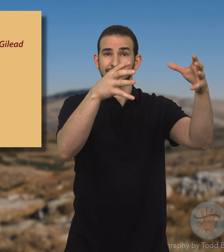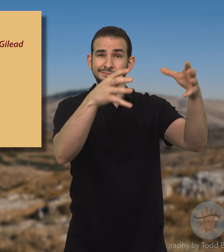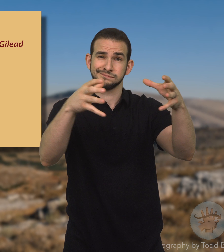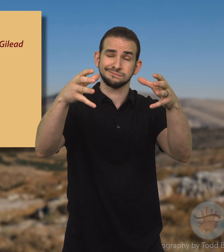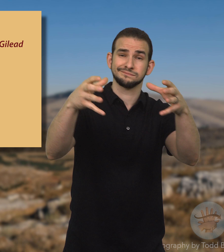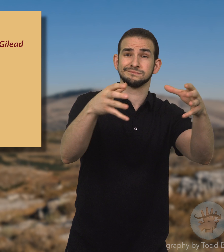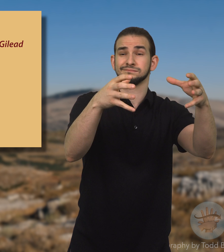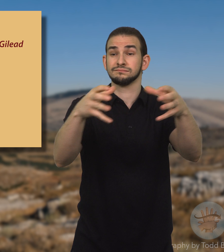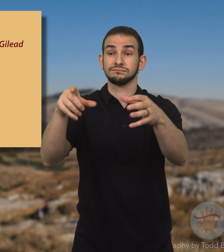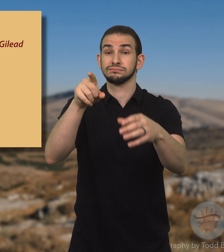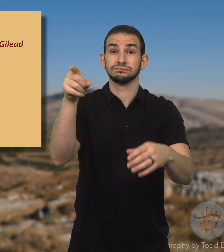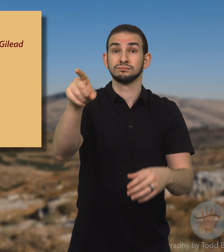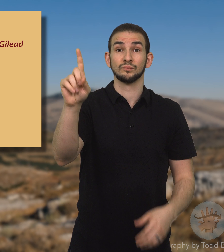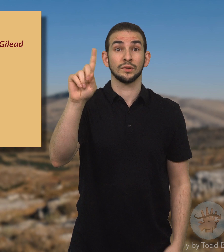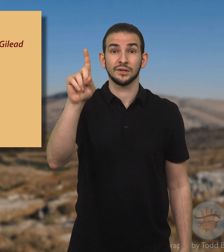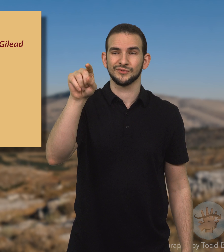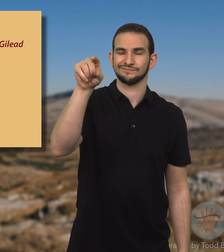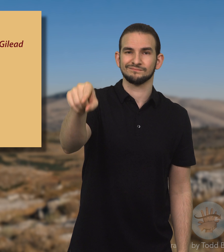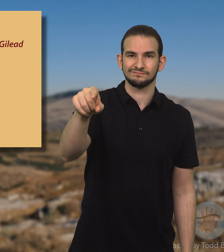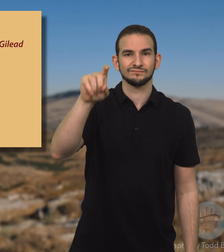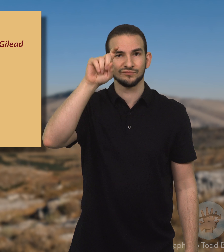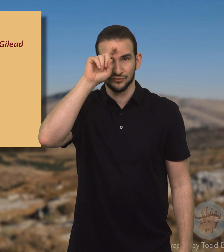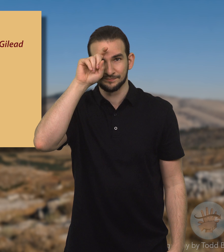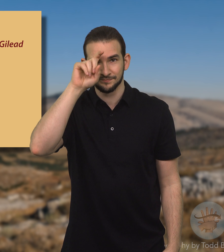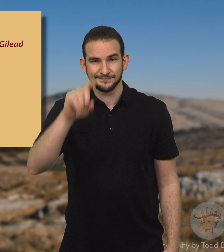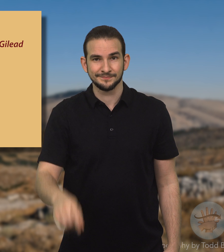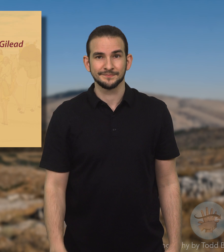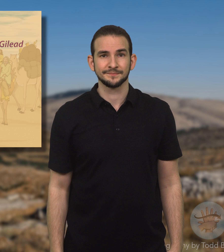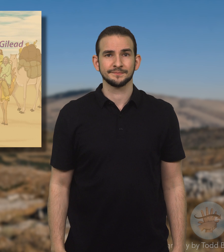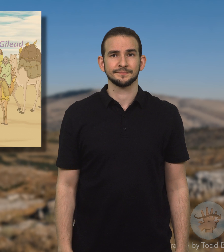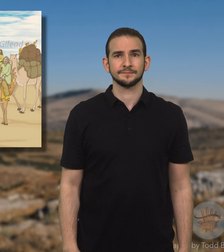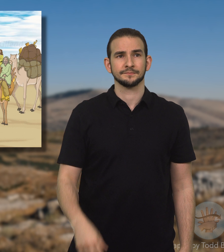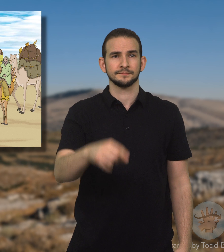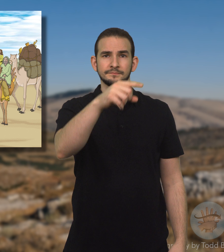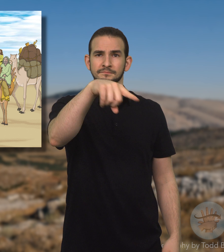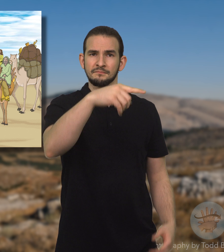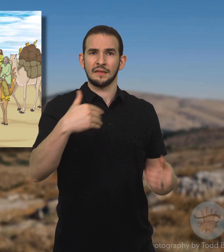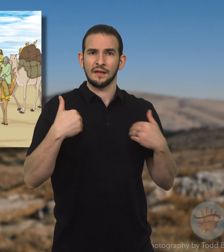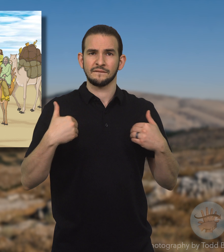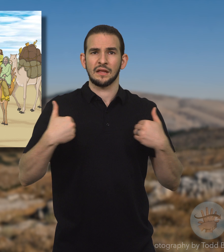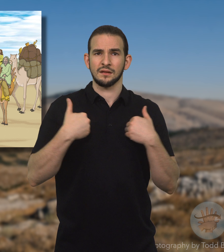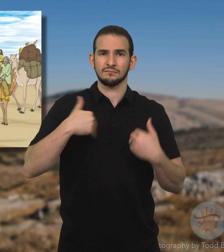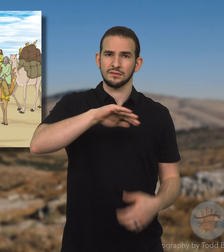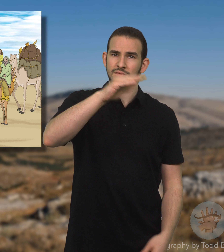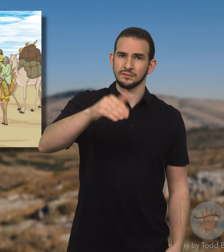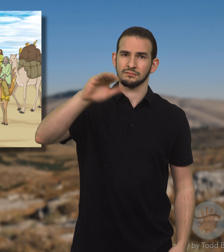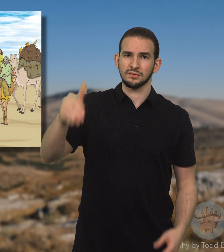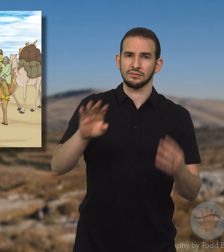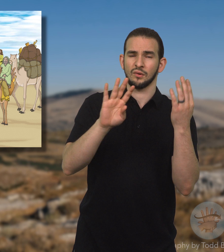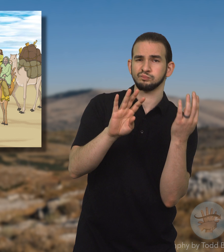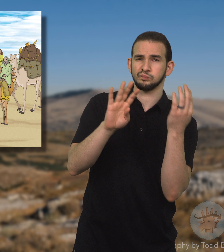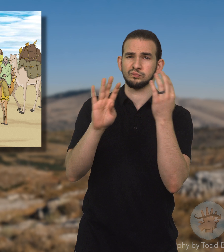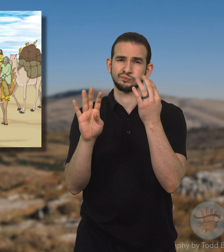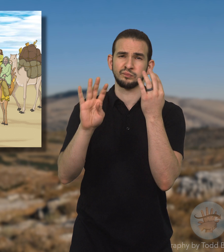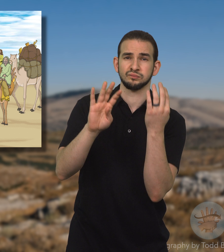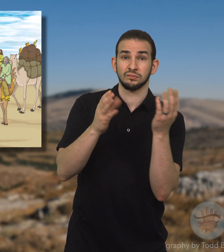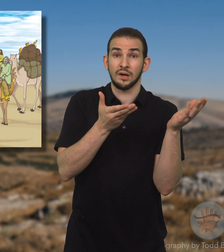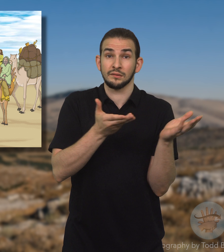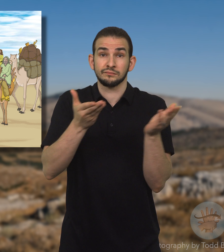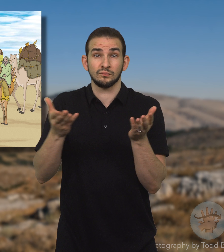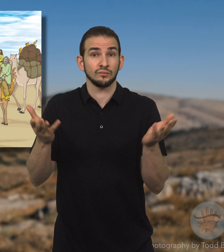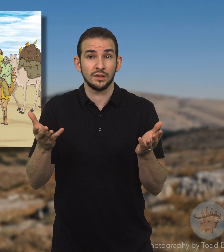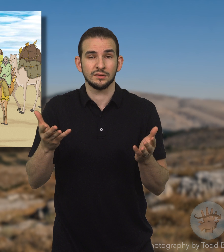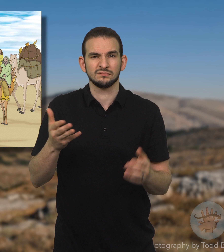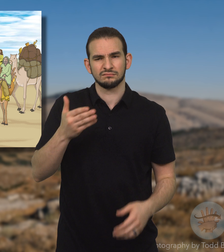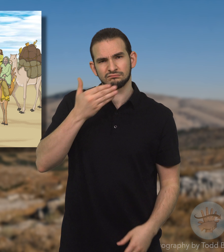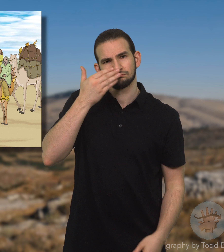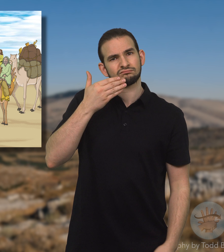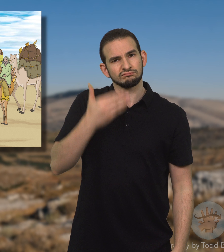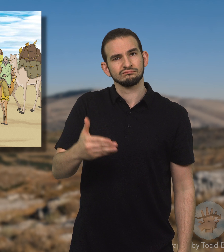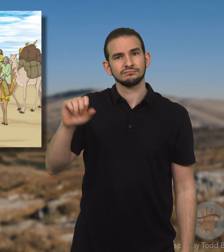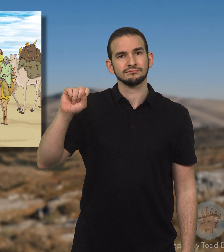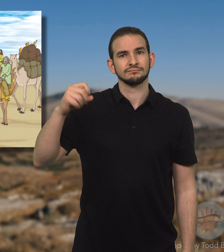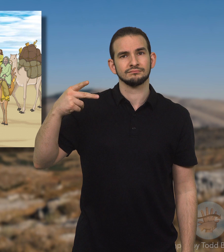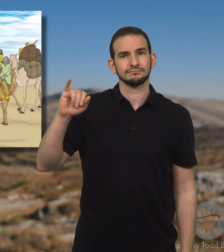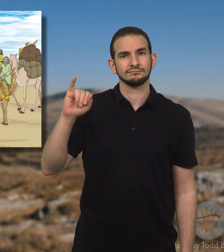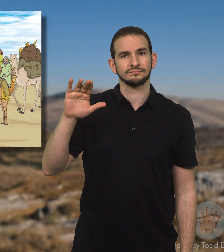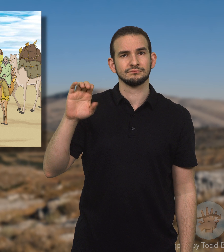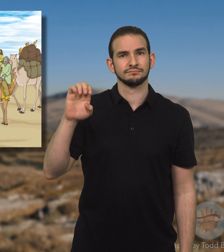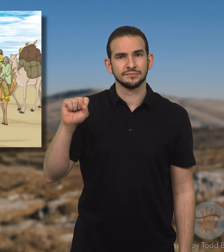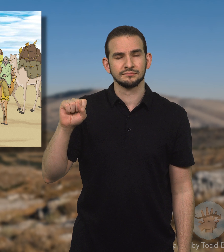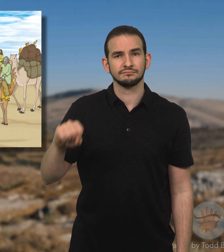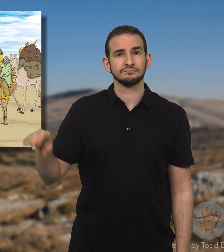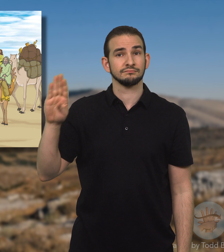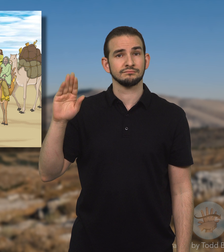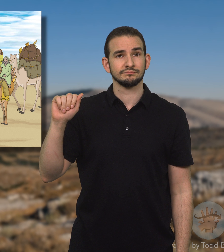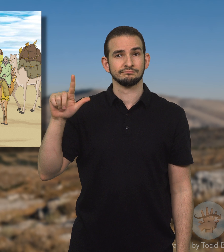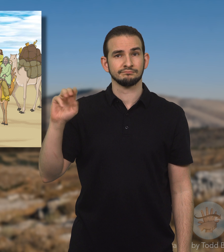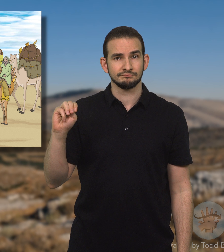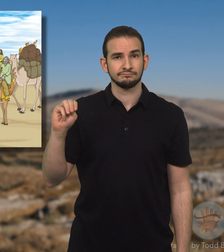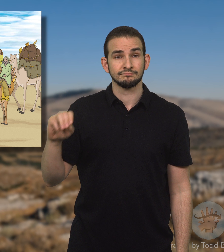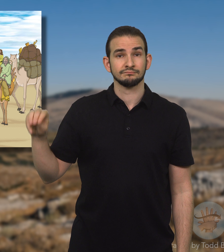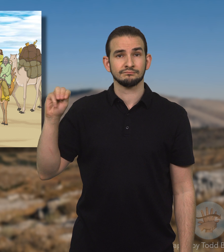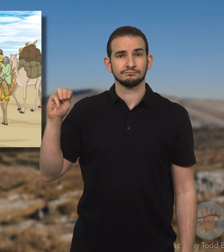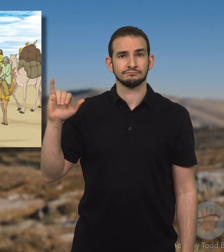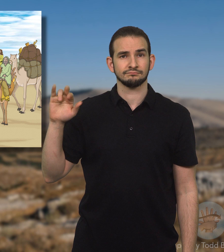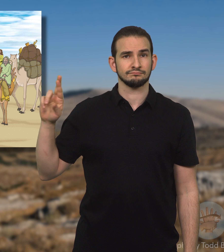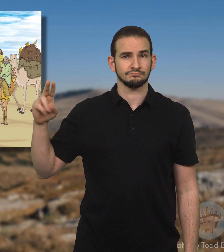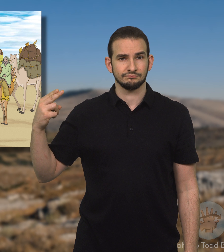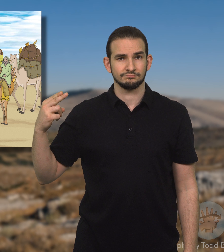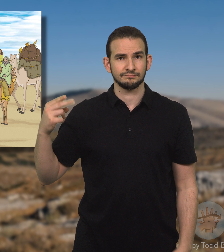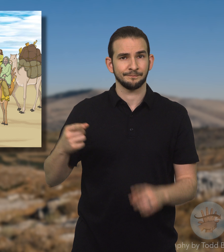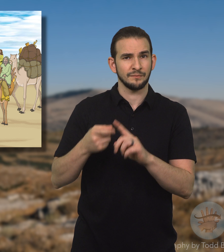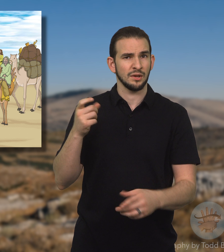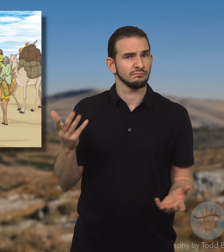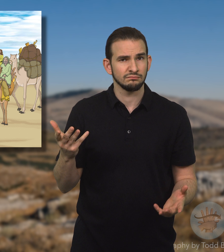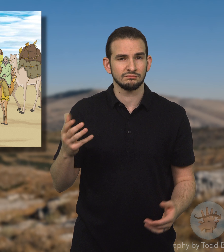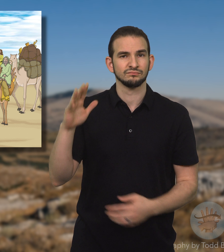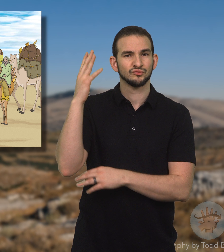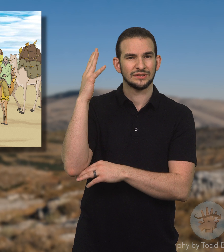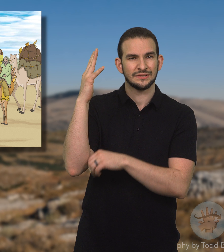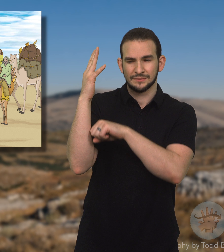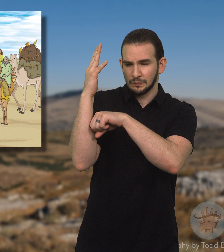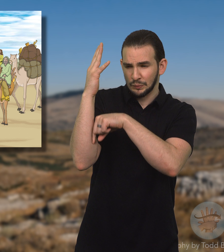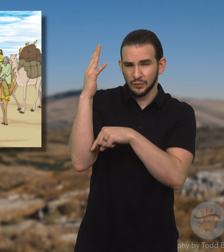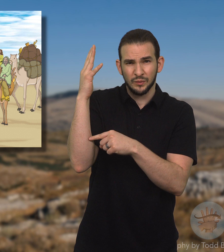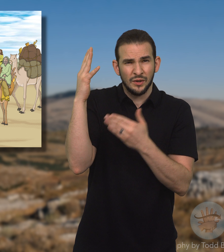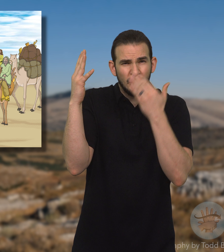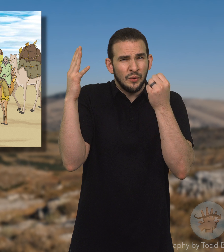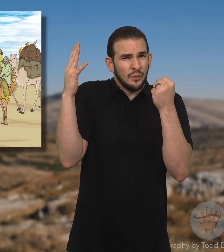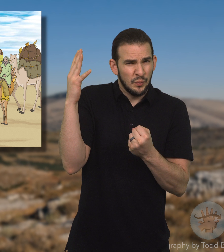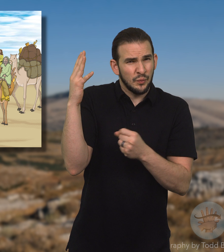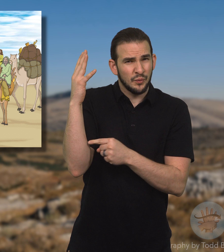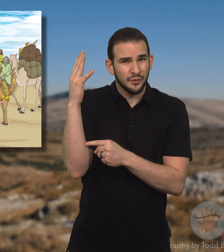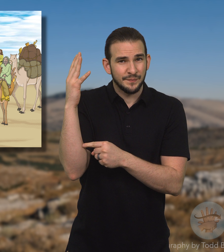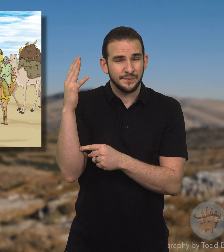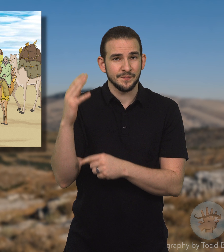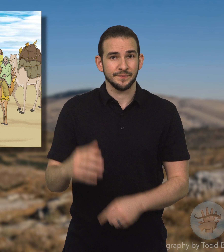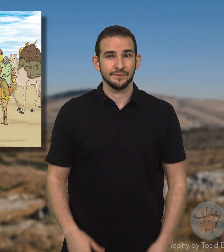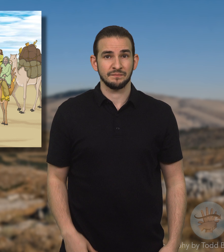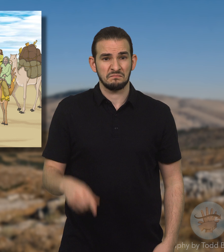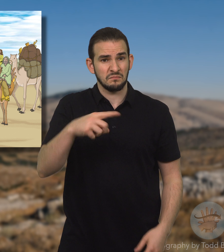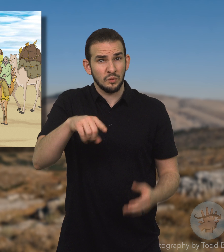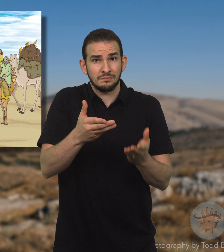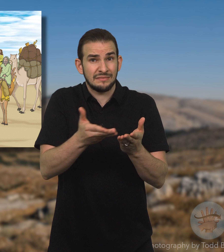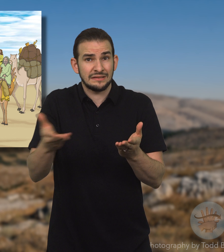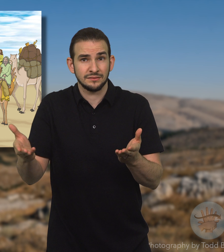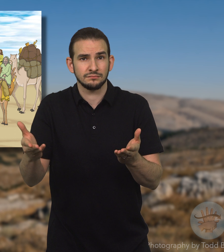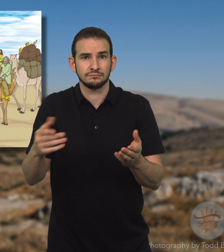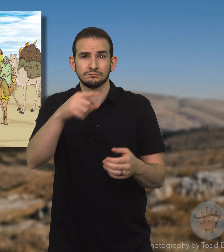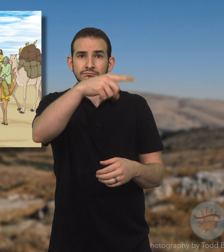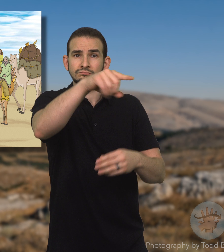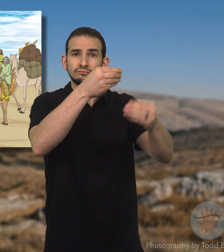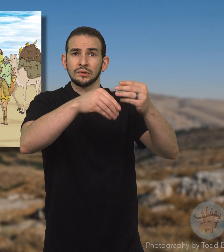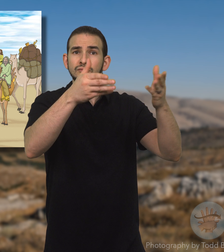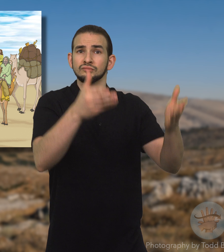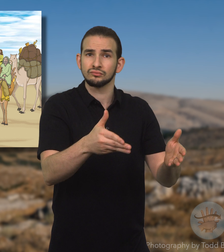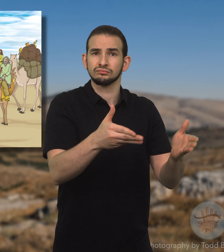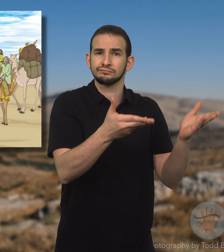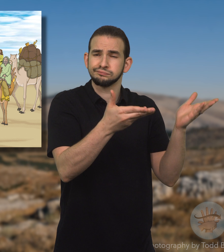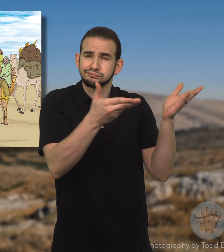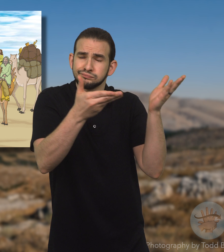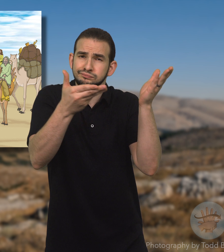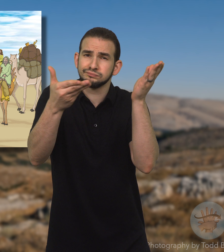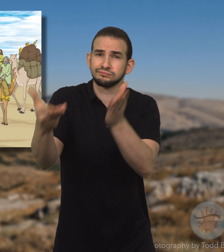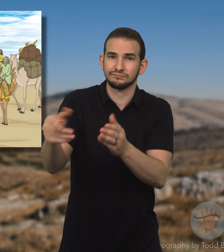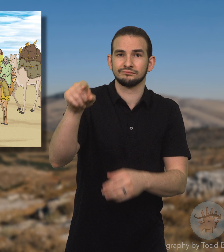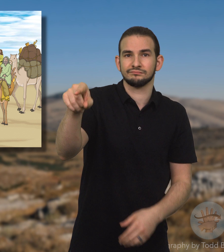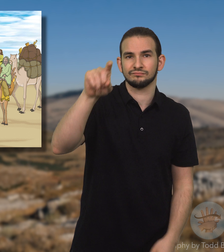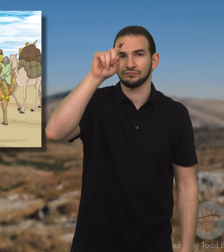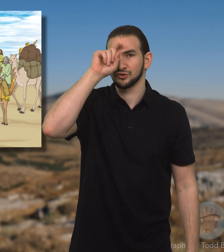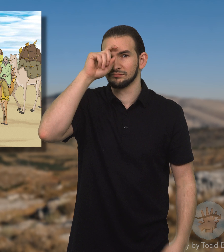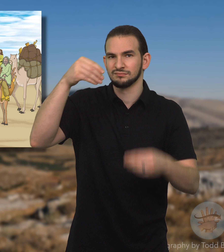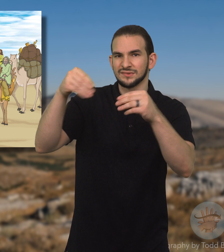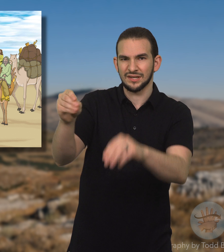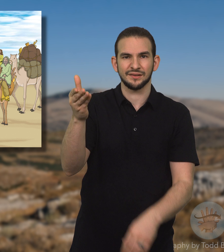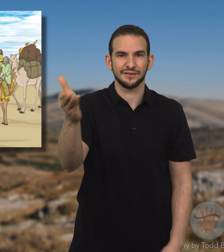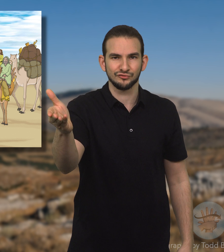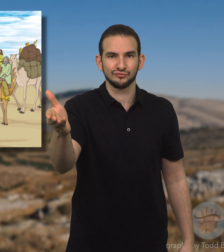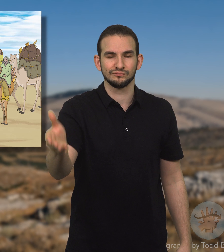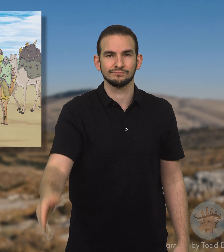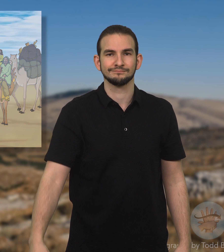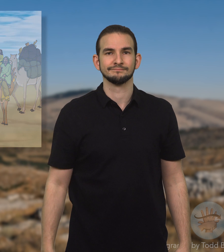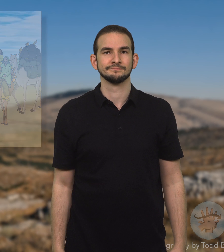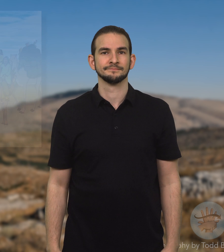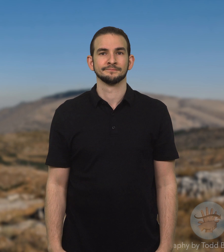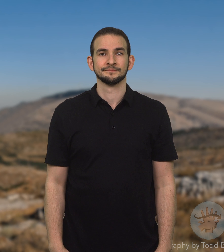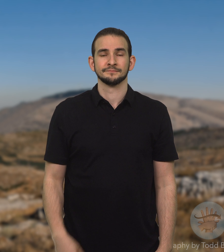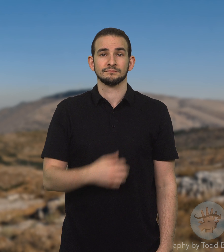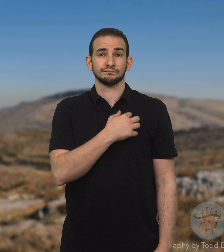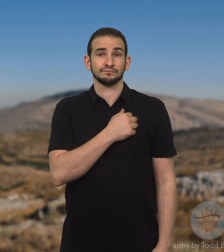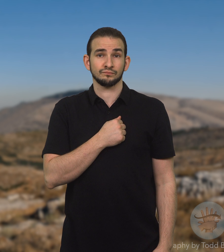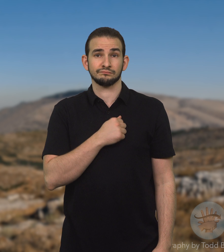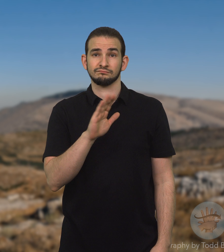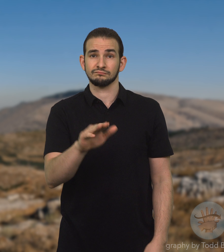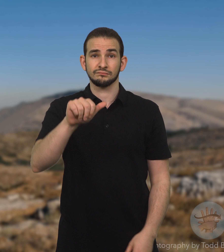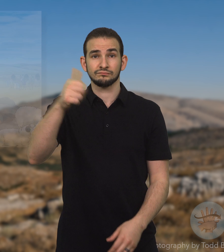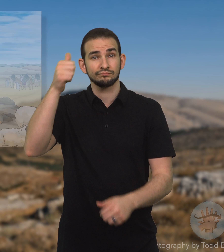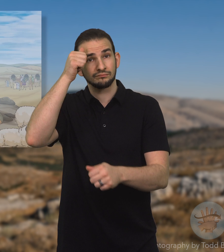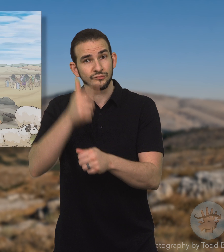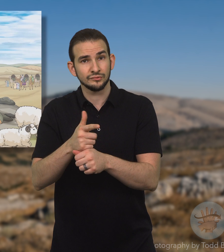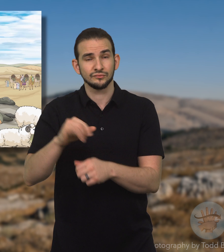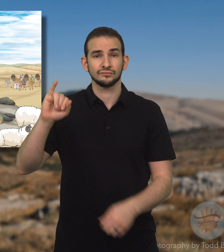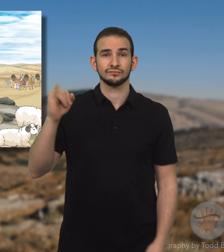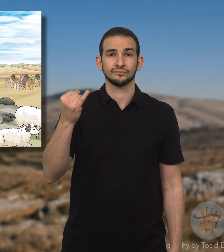Their camels were carrying spices, balm, and myrrh on their way down to Egypt.